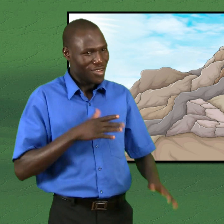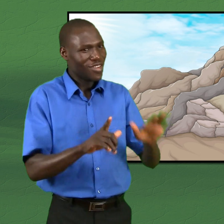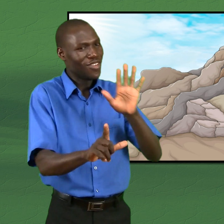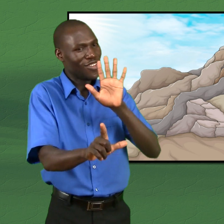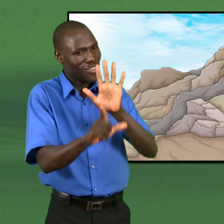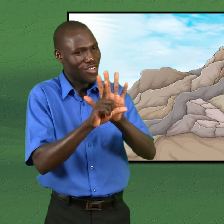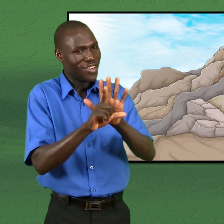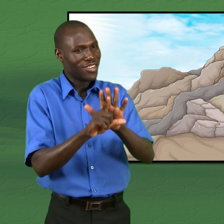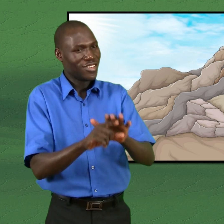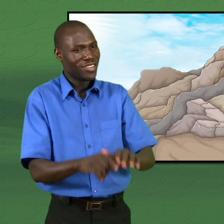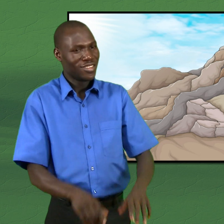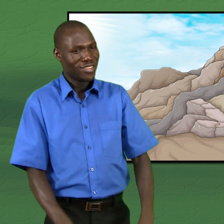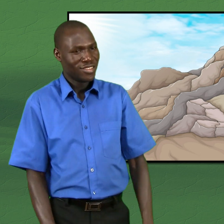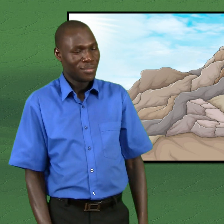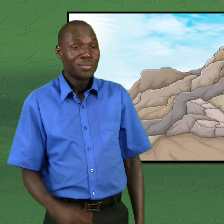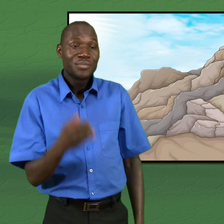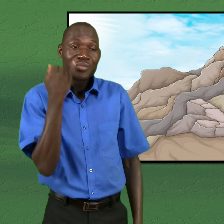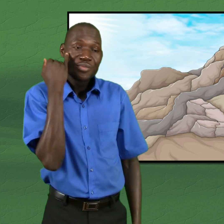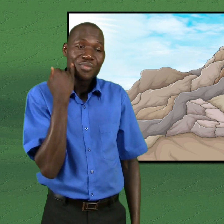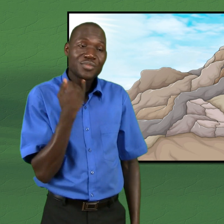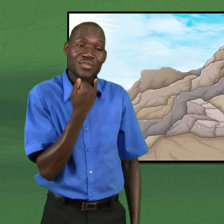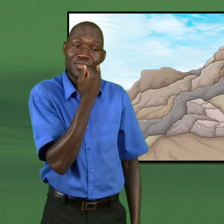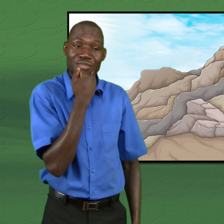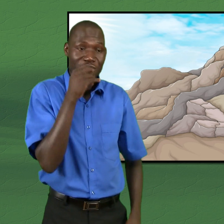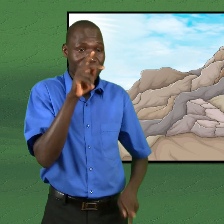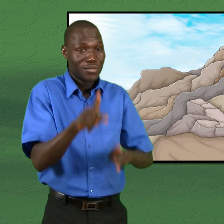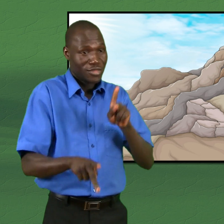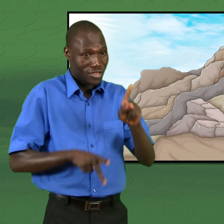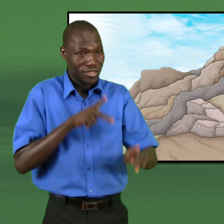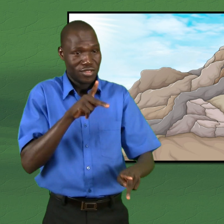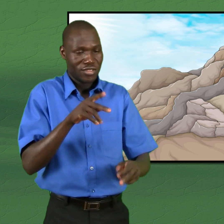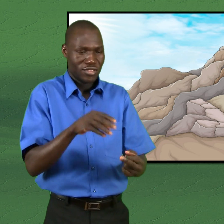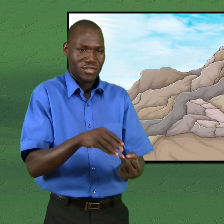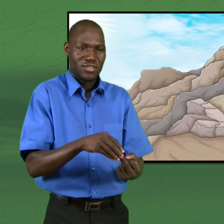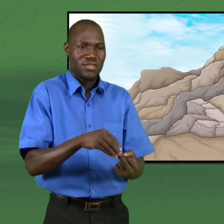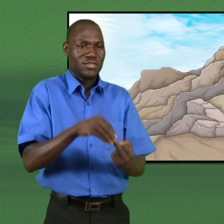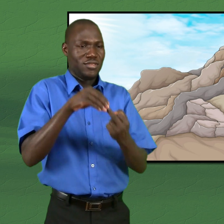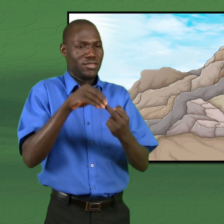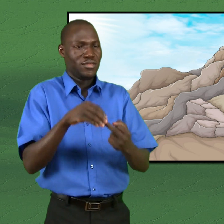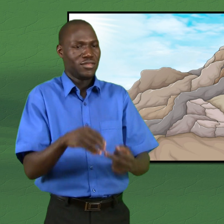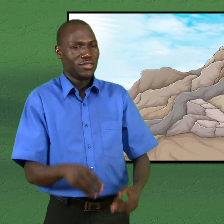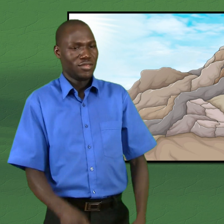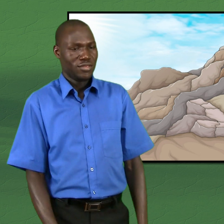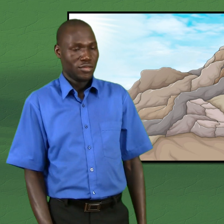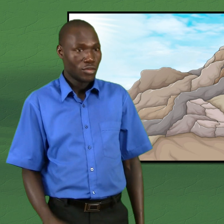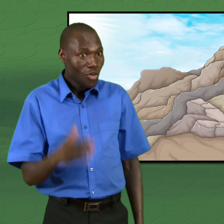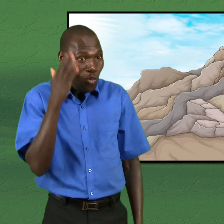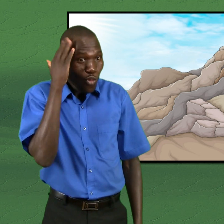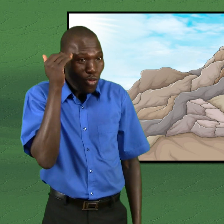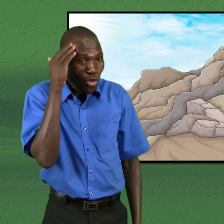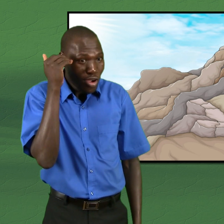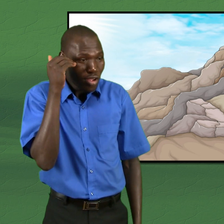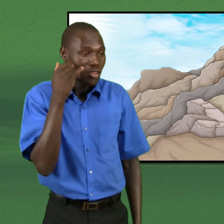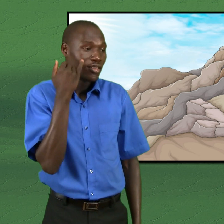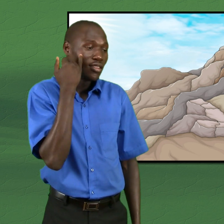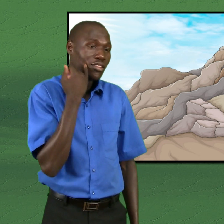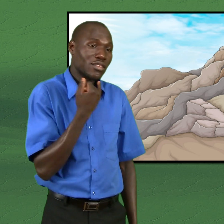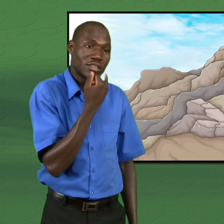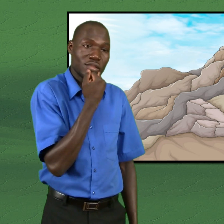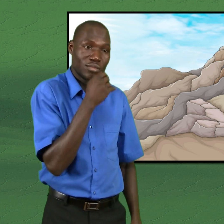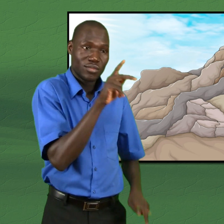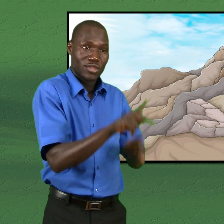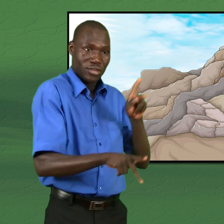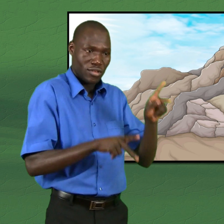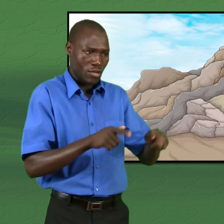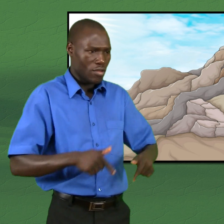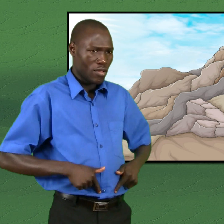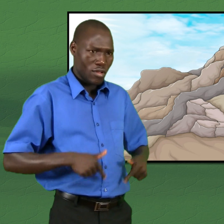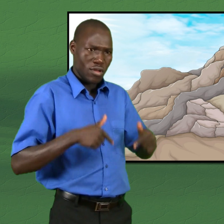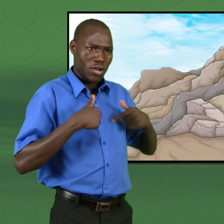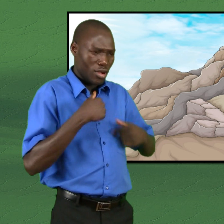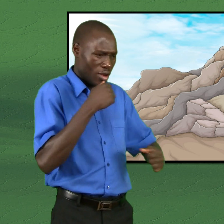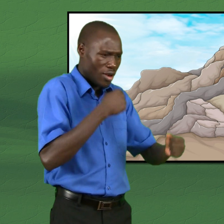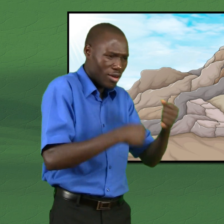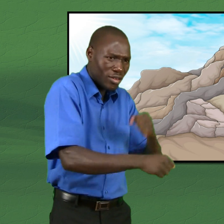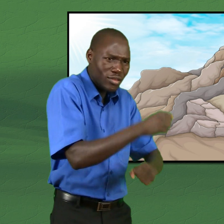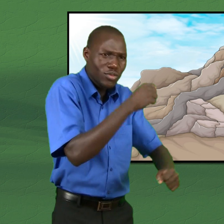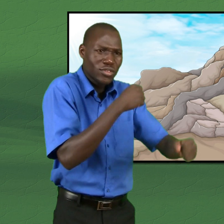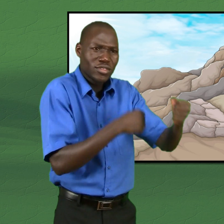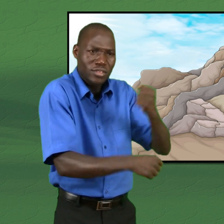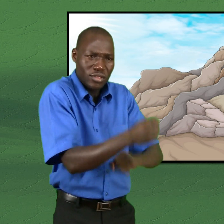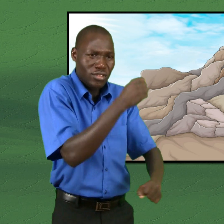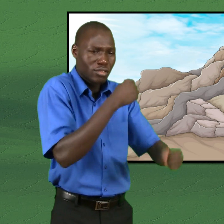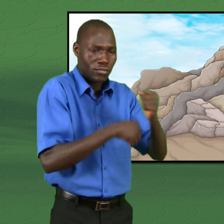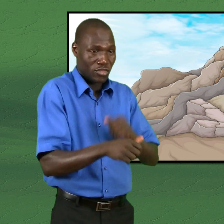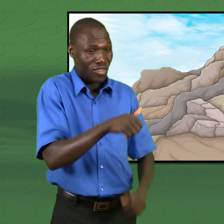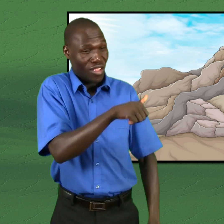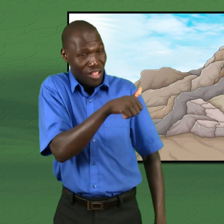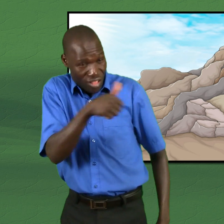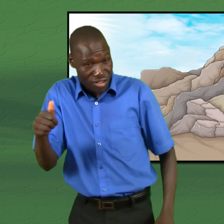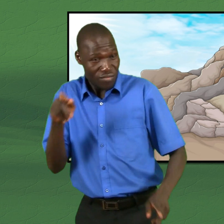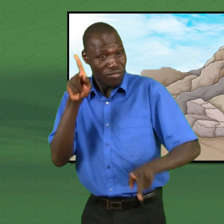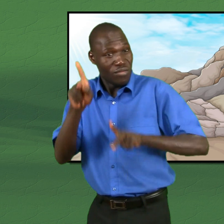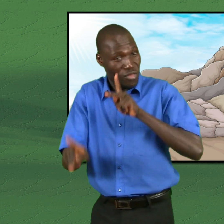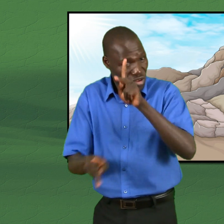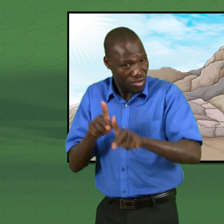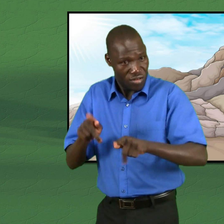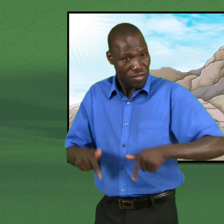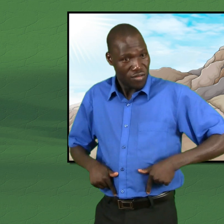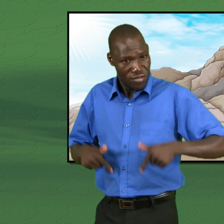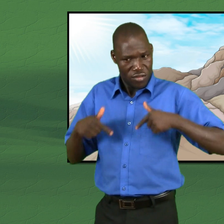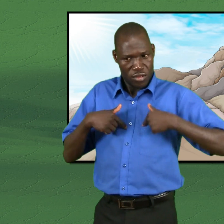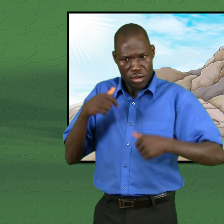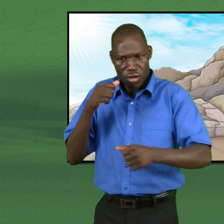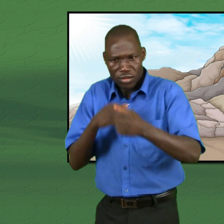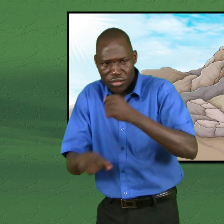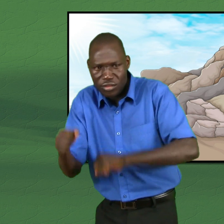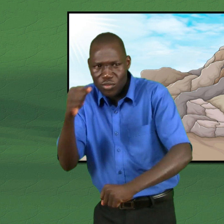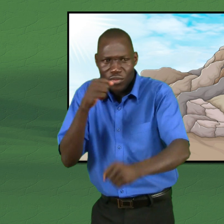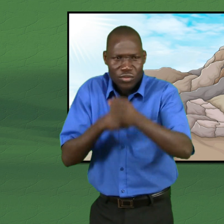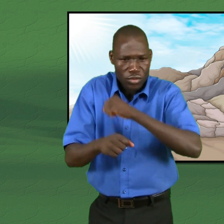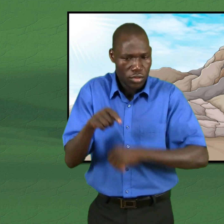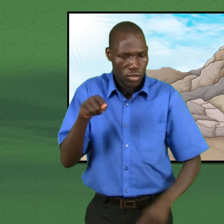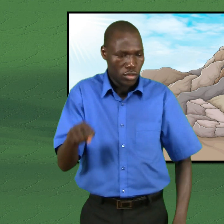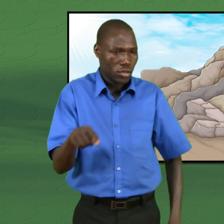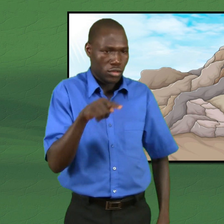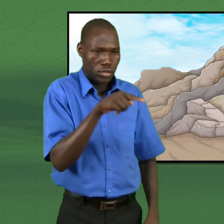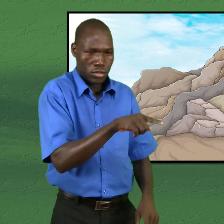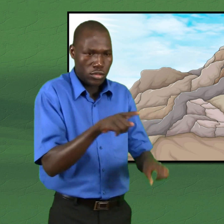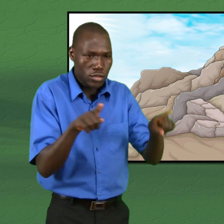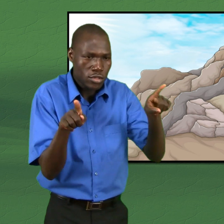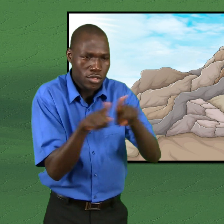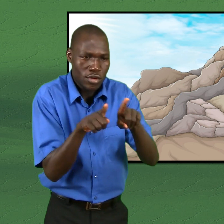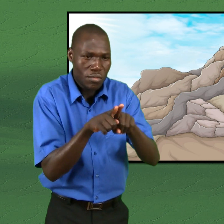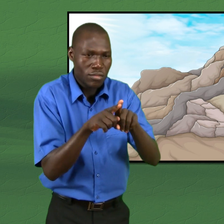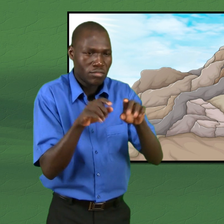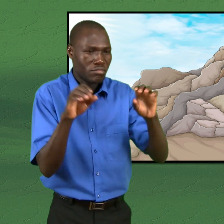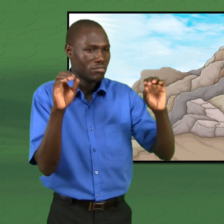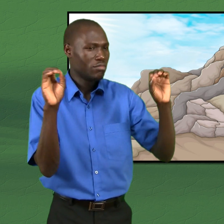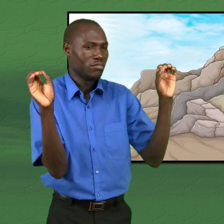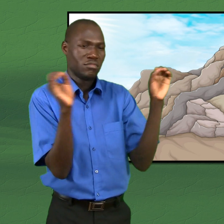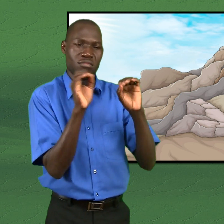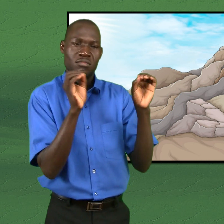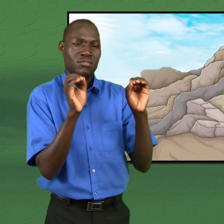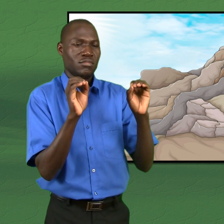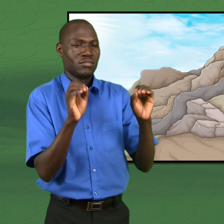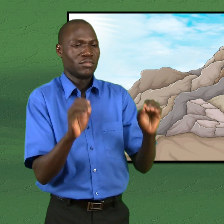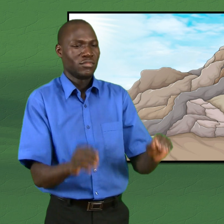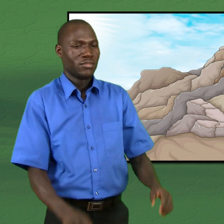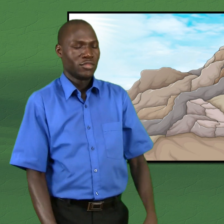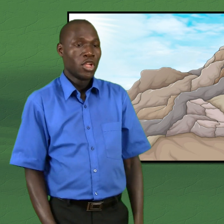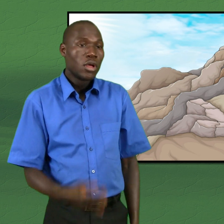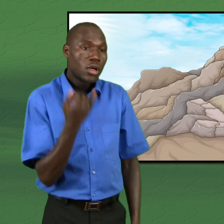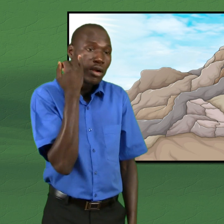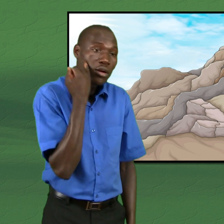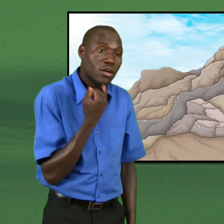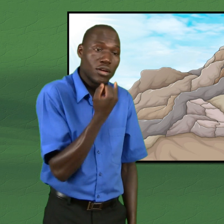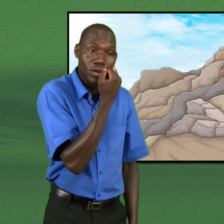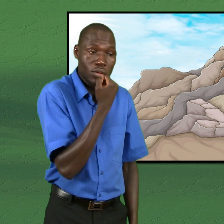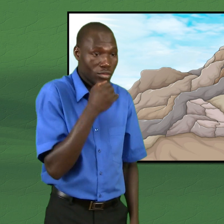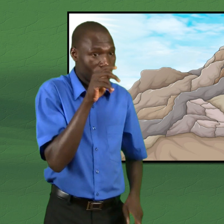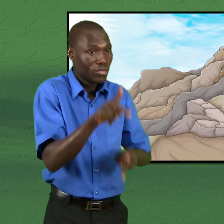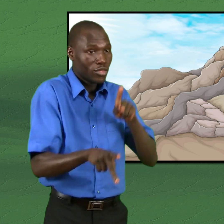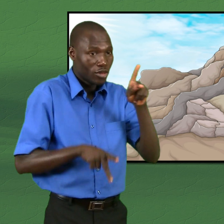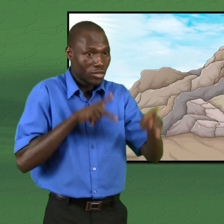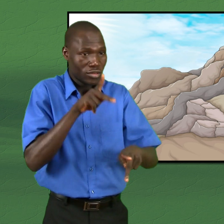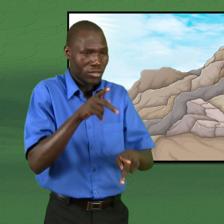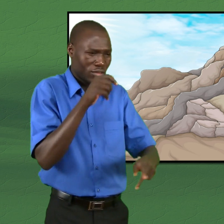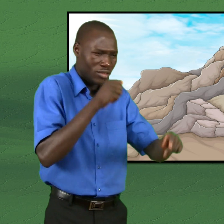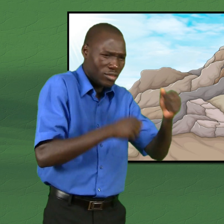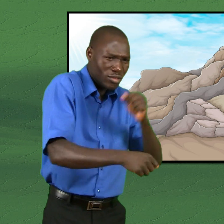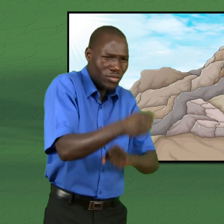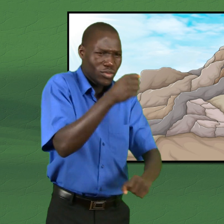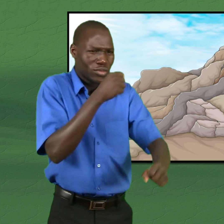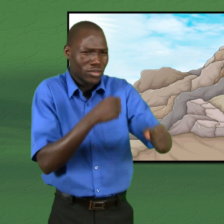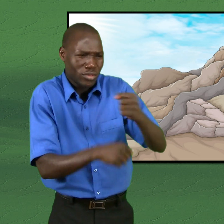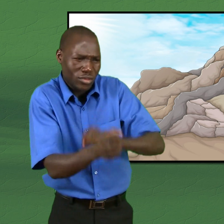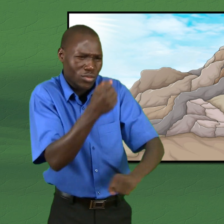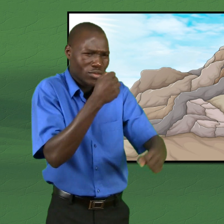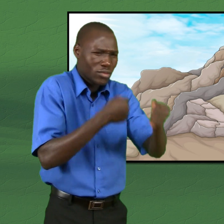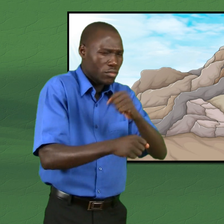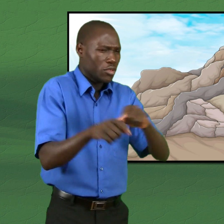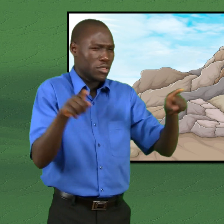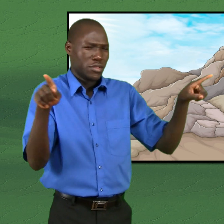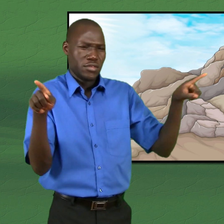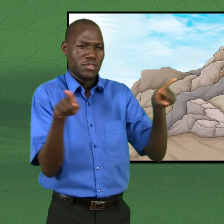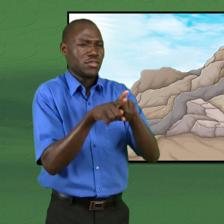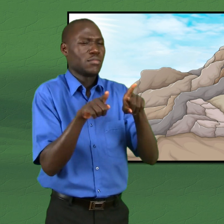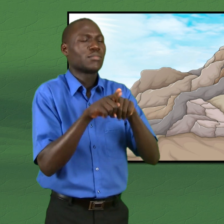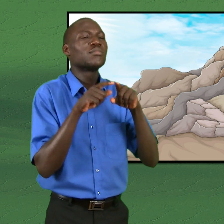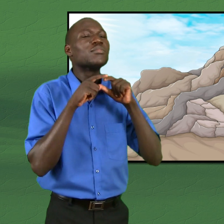And unto Me you shall be a kingdom of priests and a holy nation.’